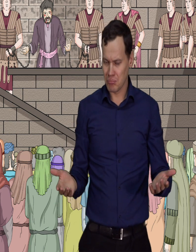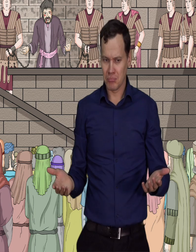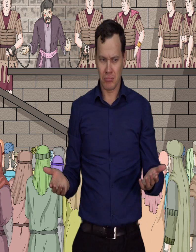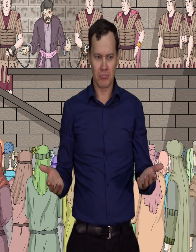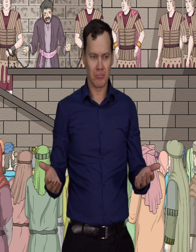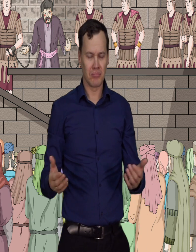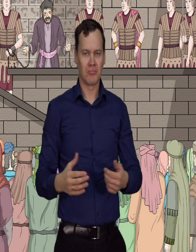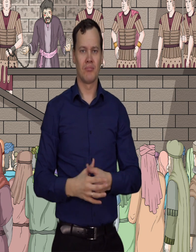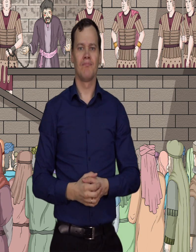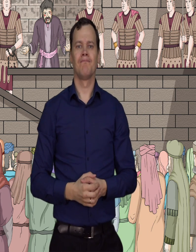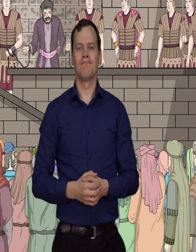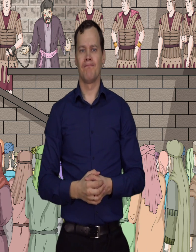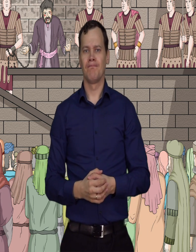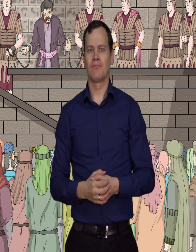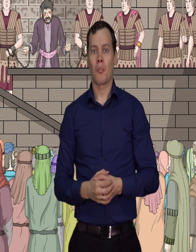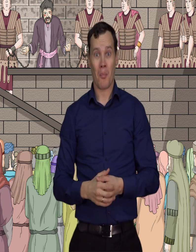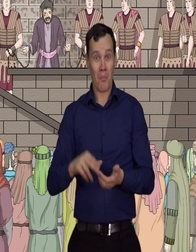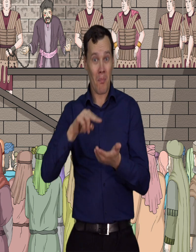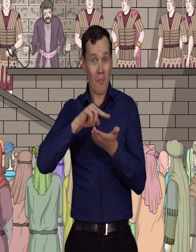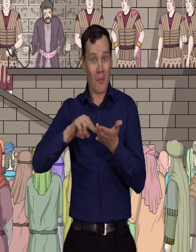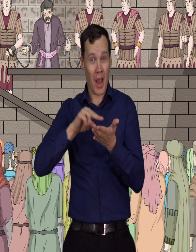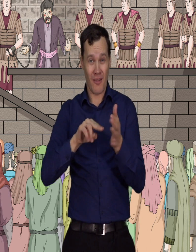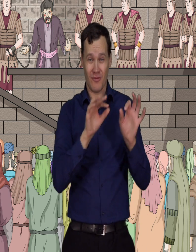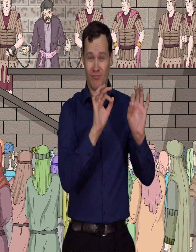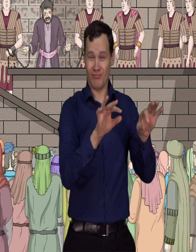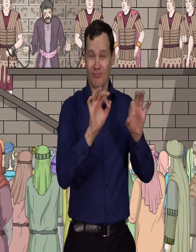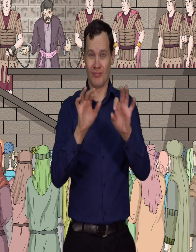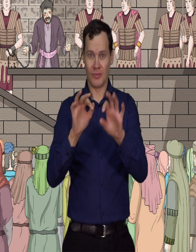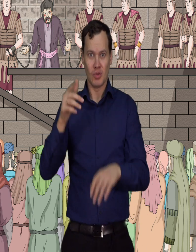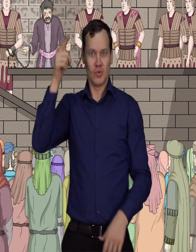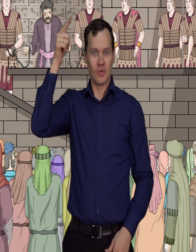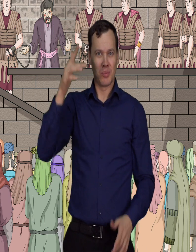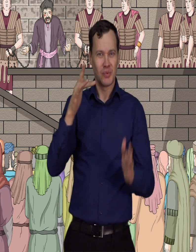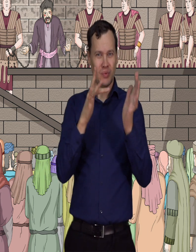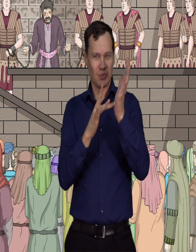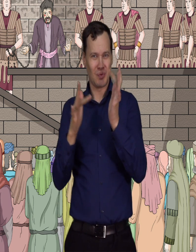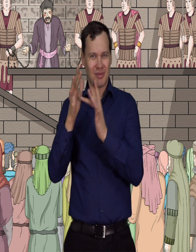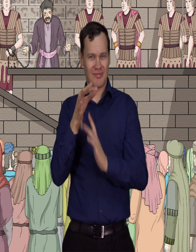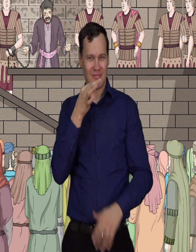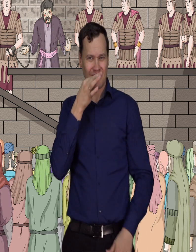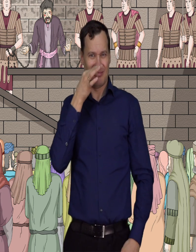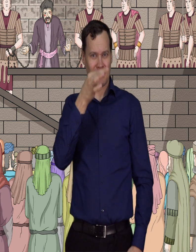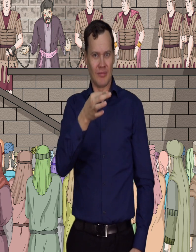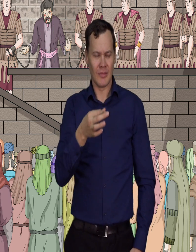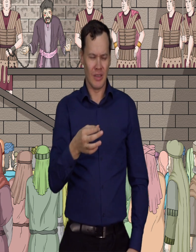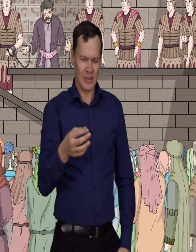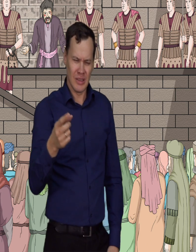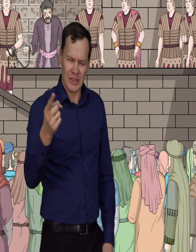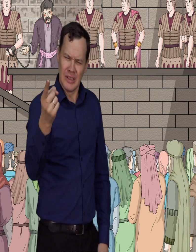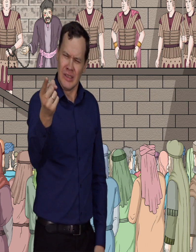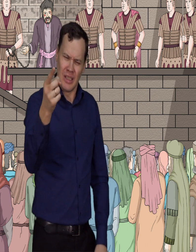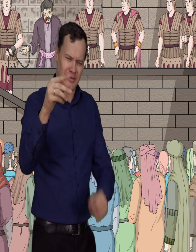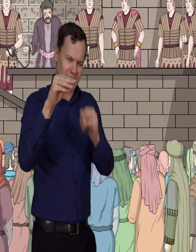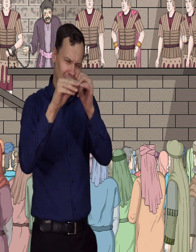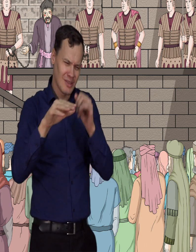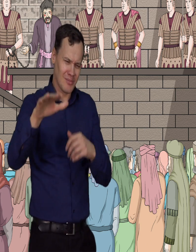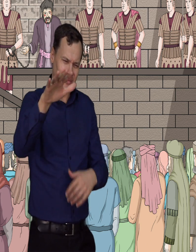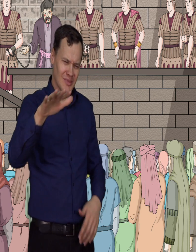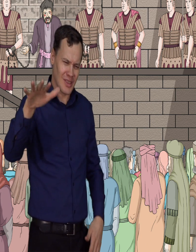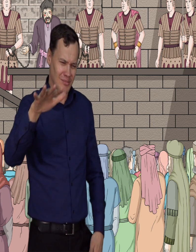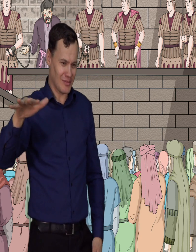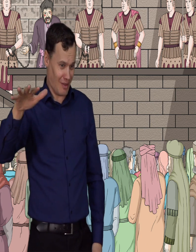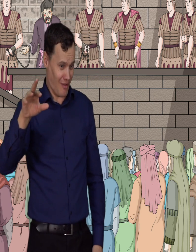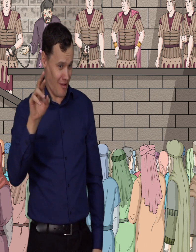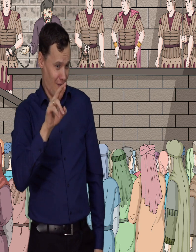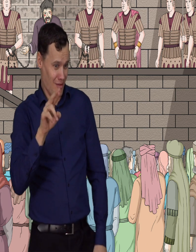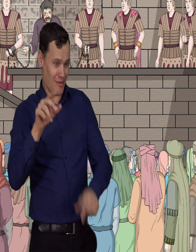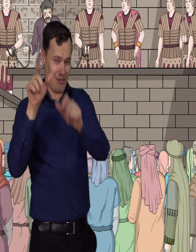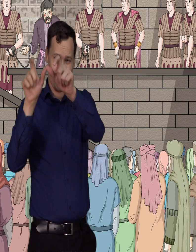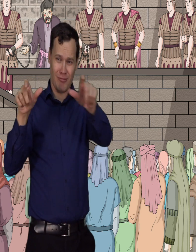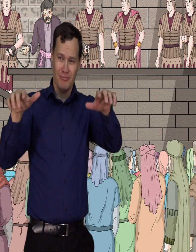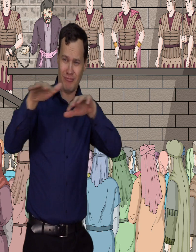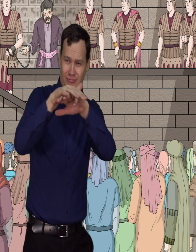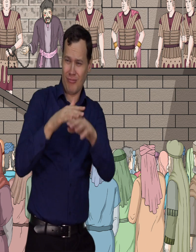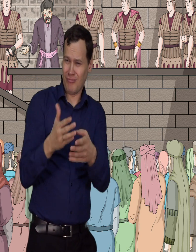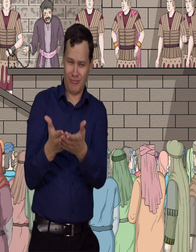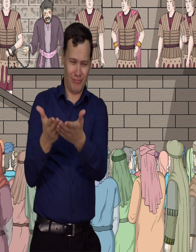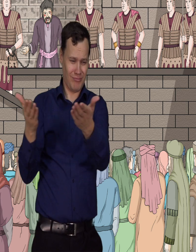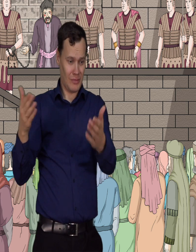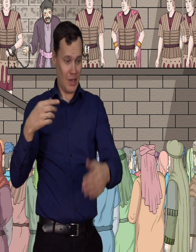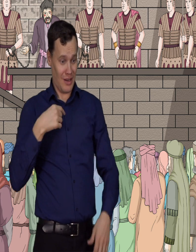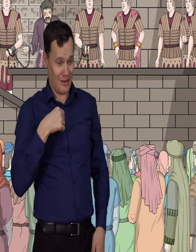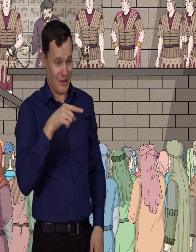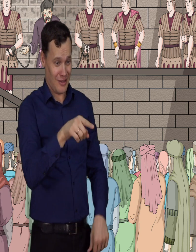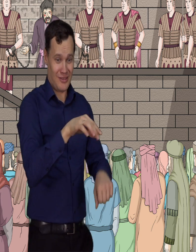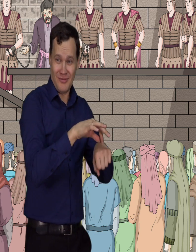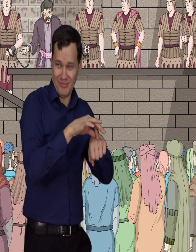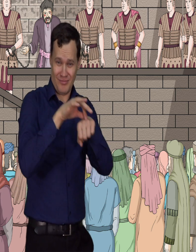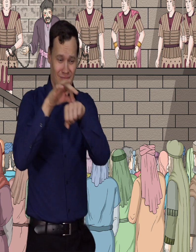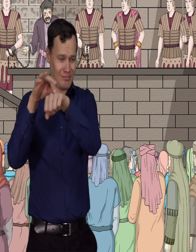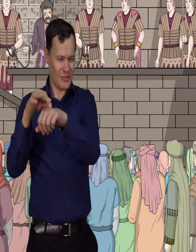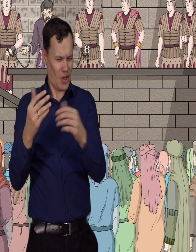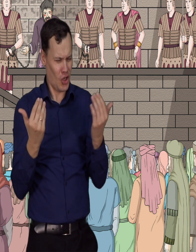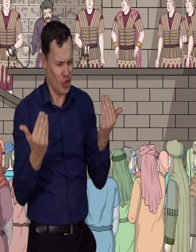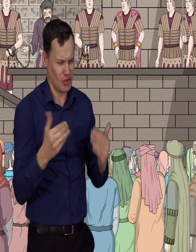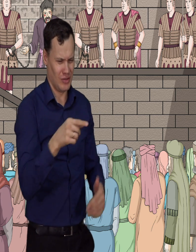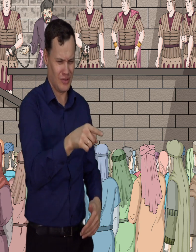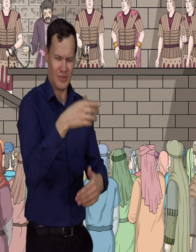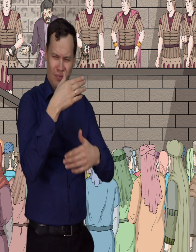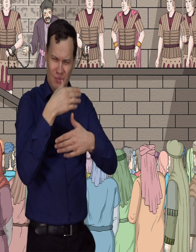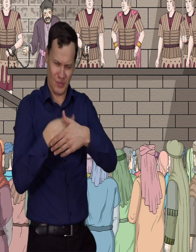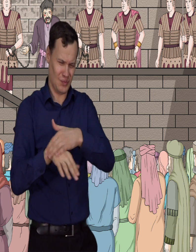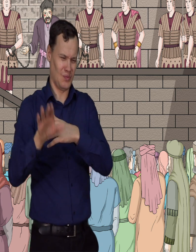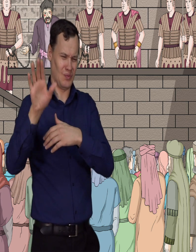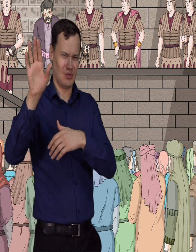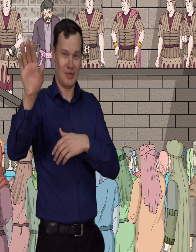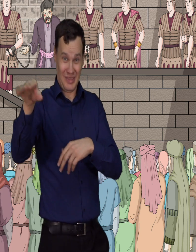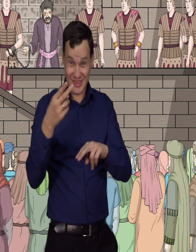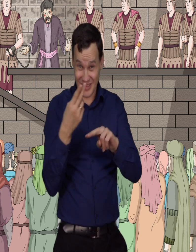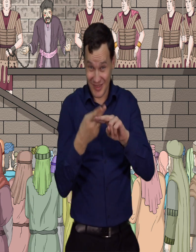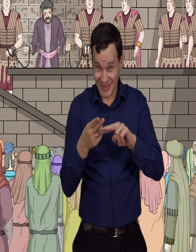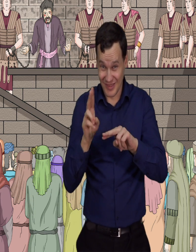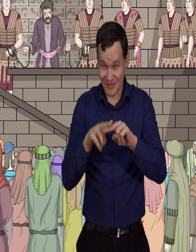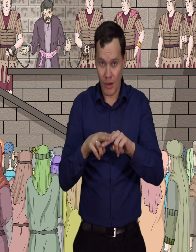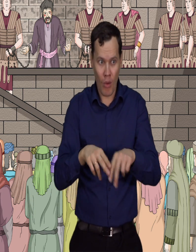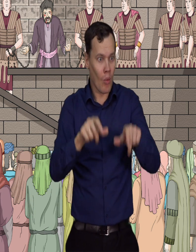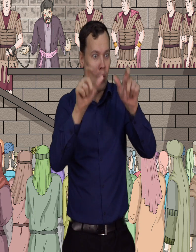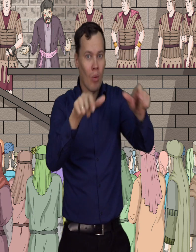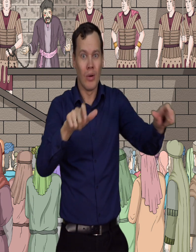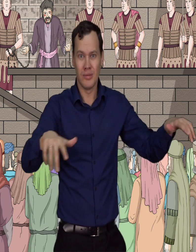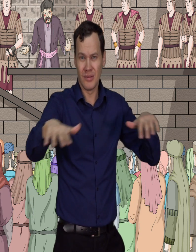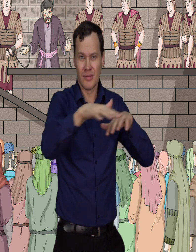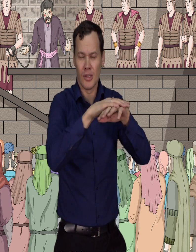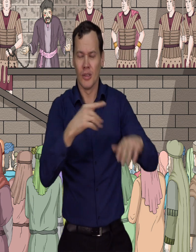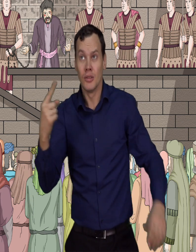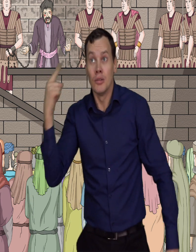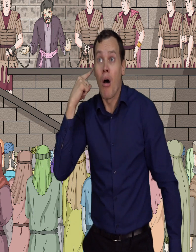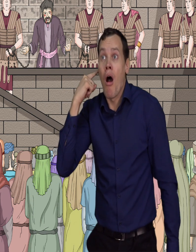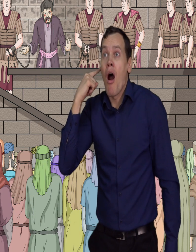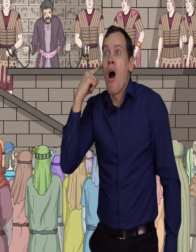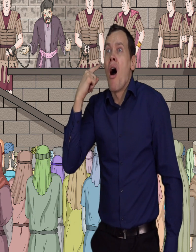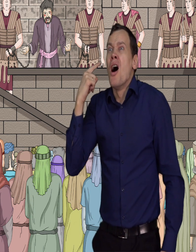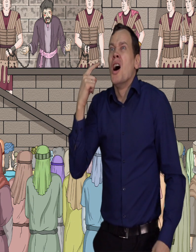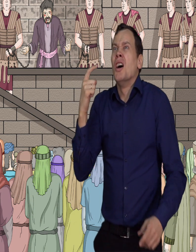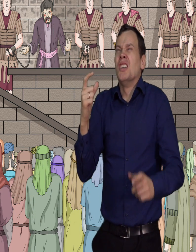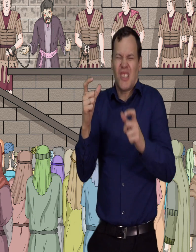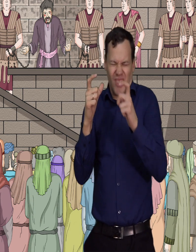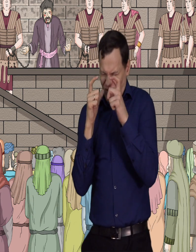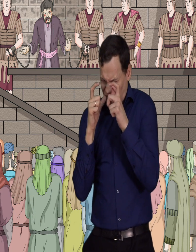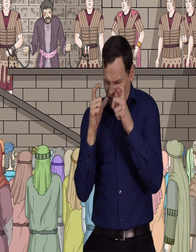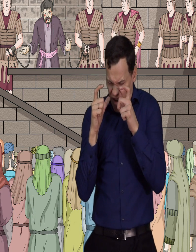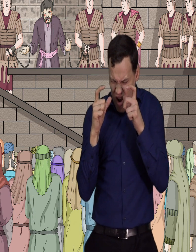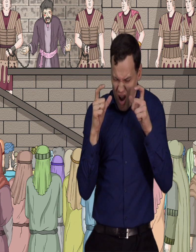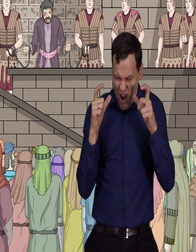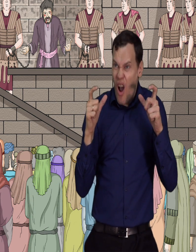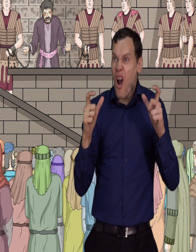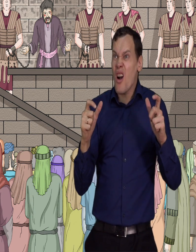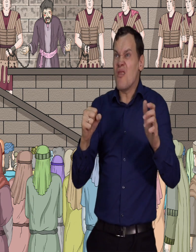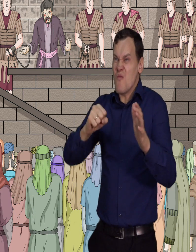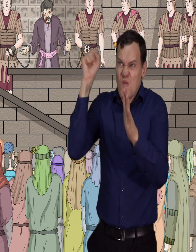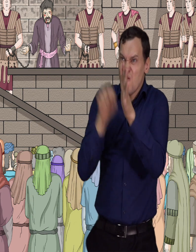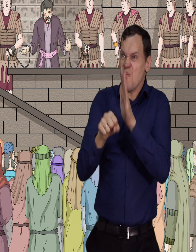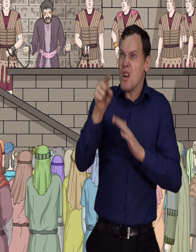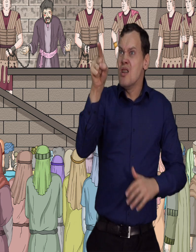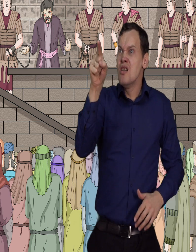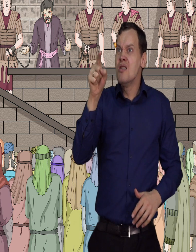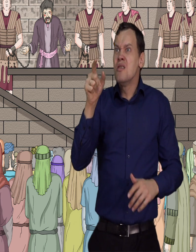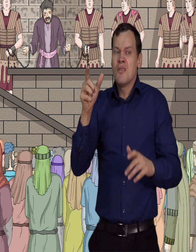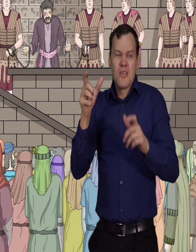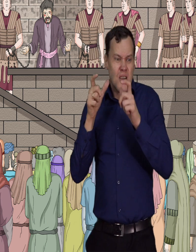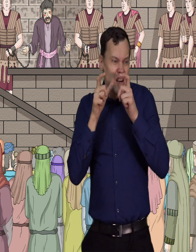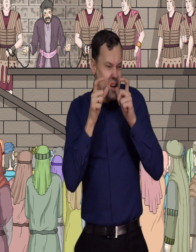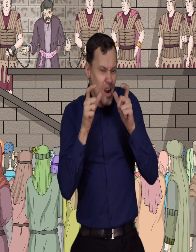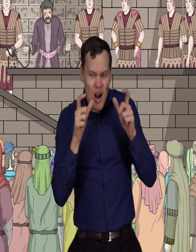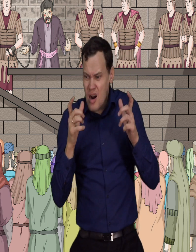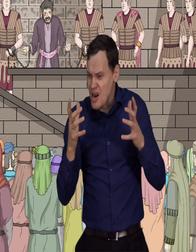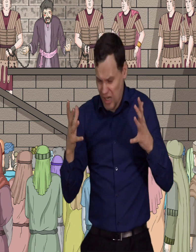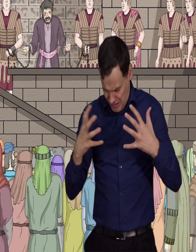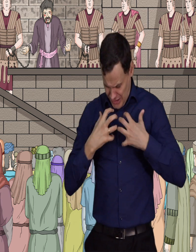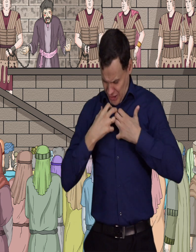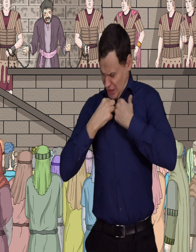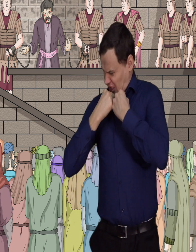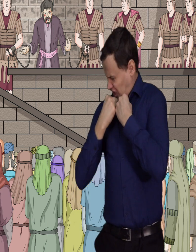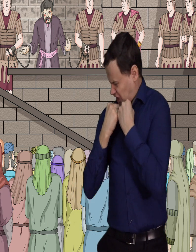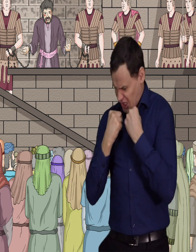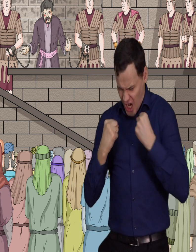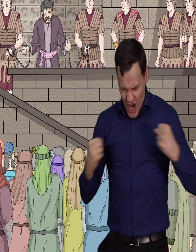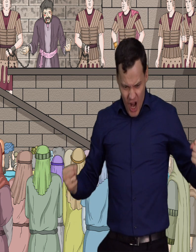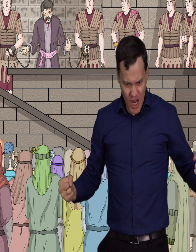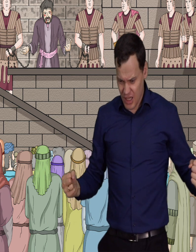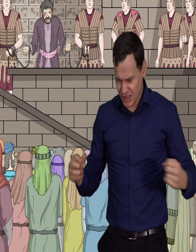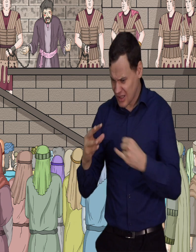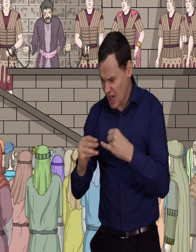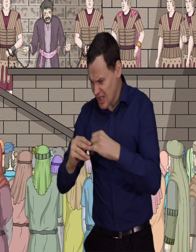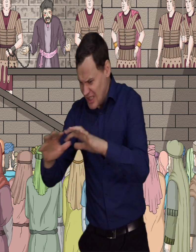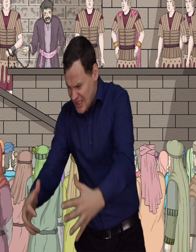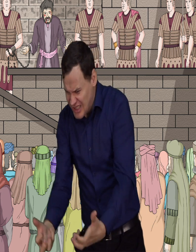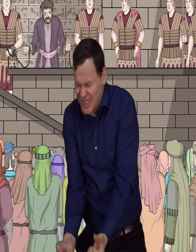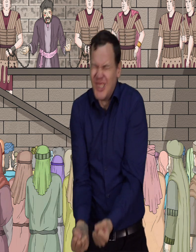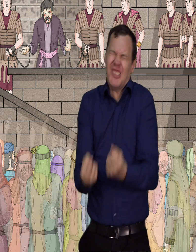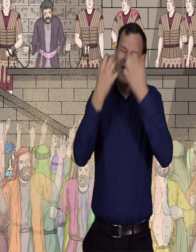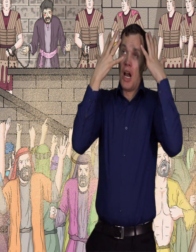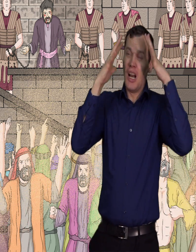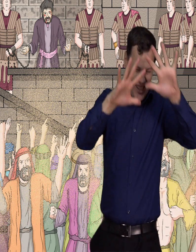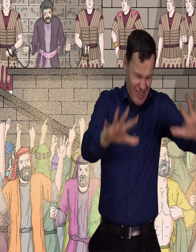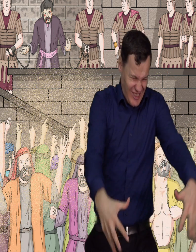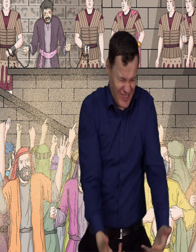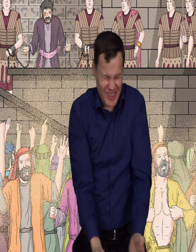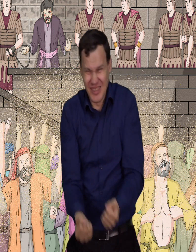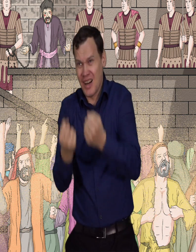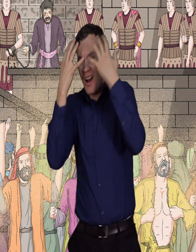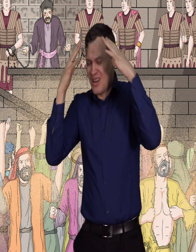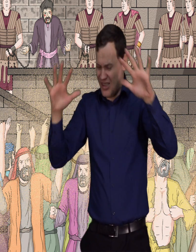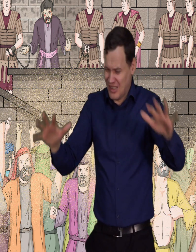I will send you far away to the Gentiles.’” The crowd listened to Paul until he made this statement.